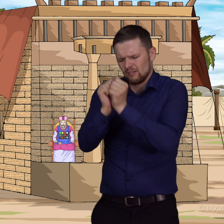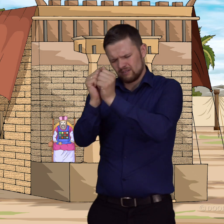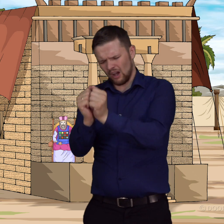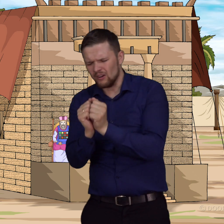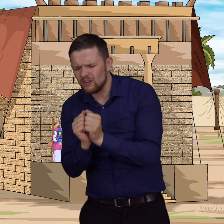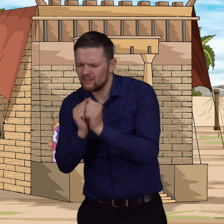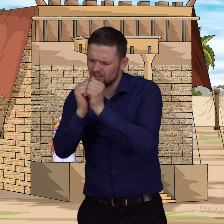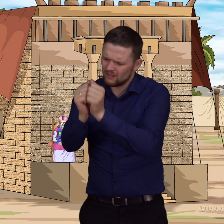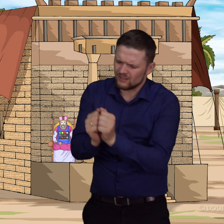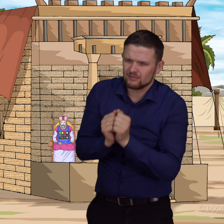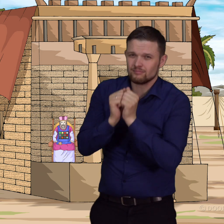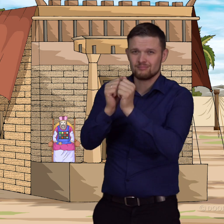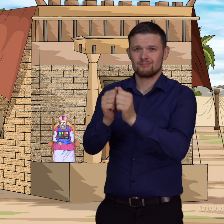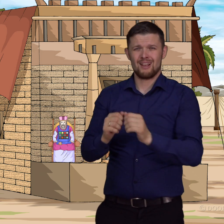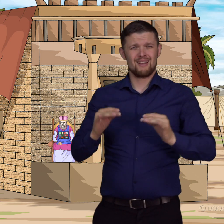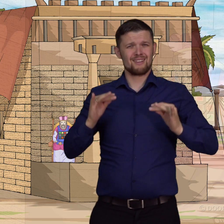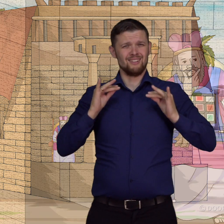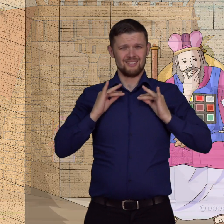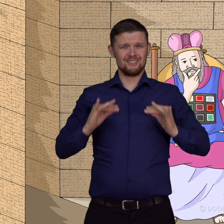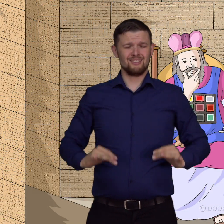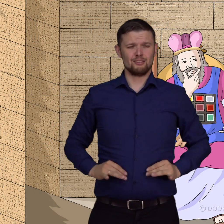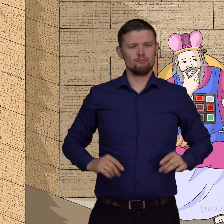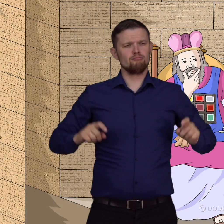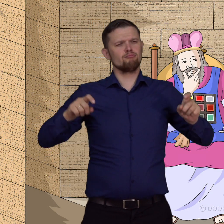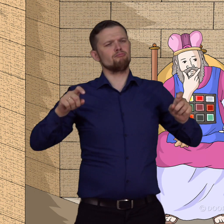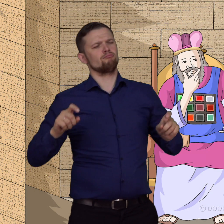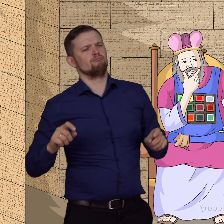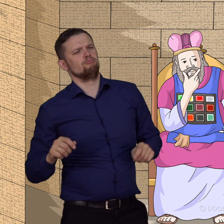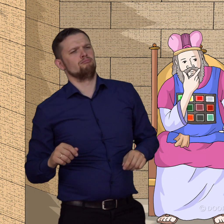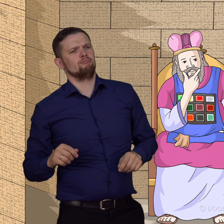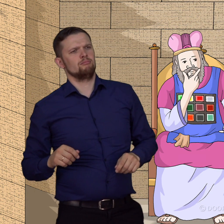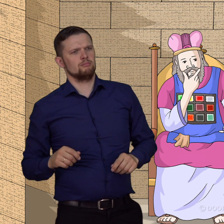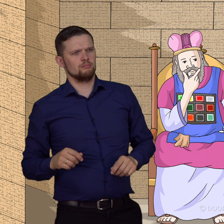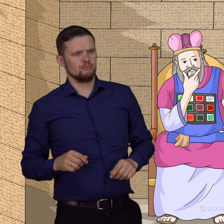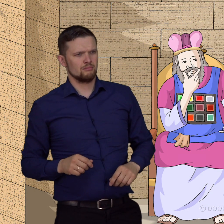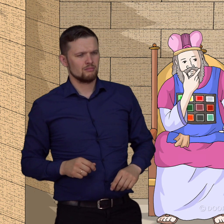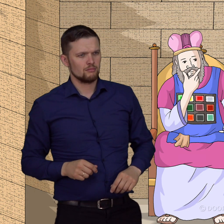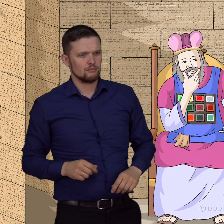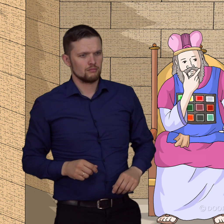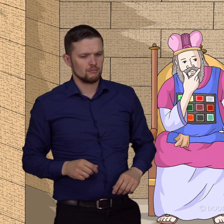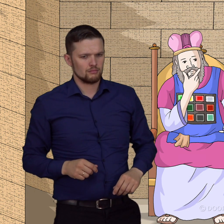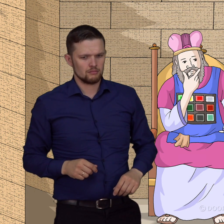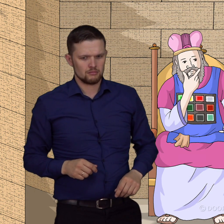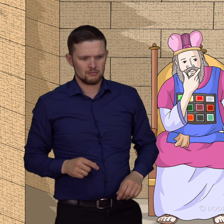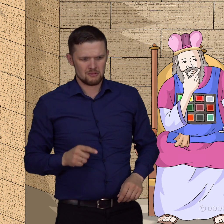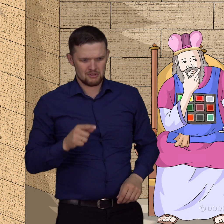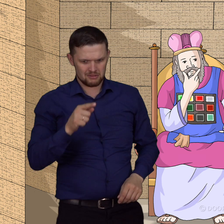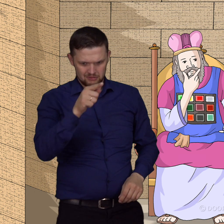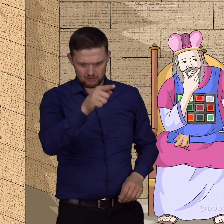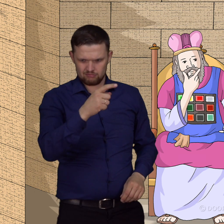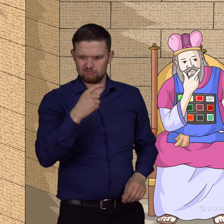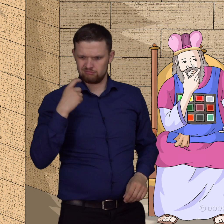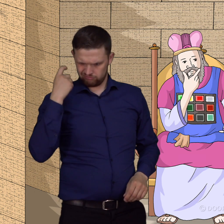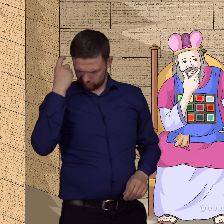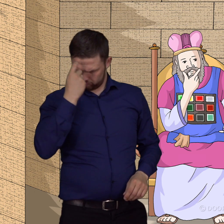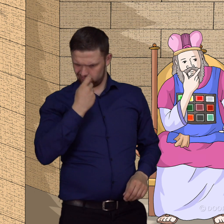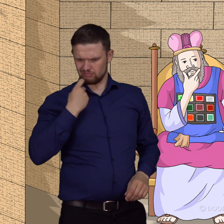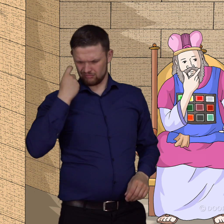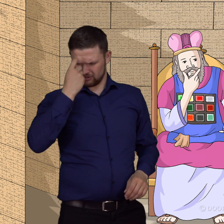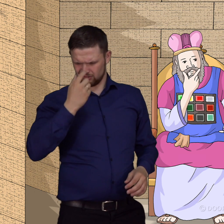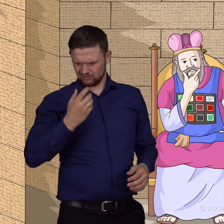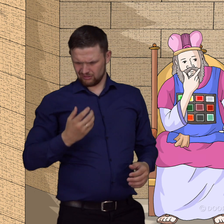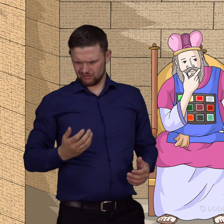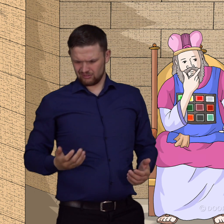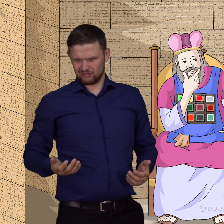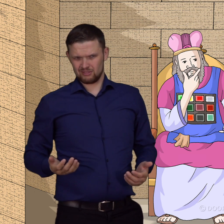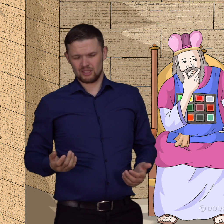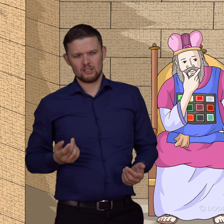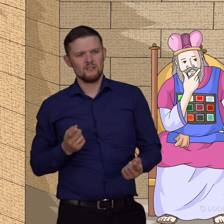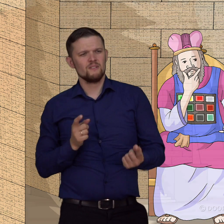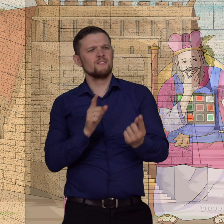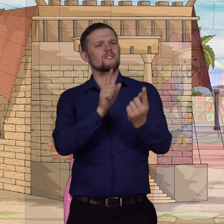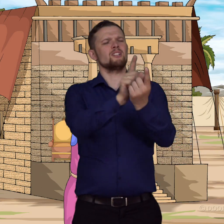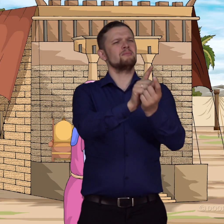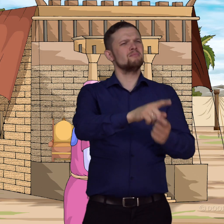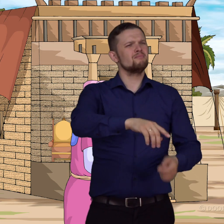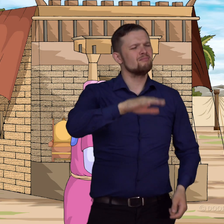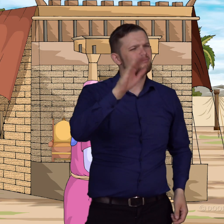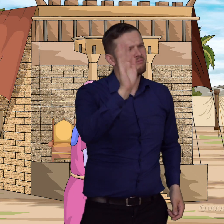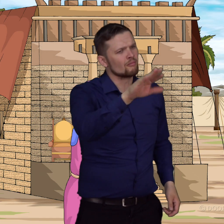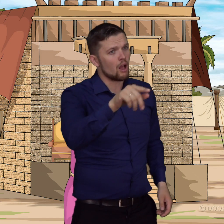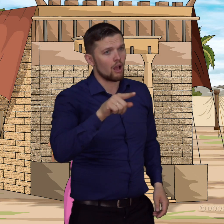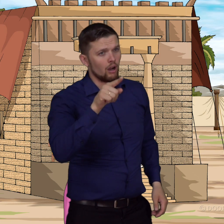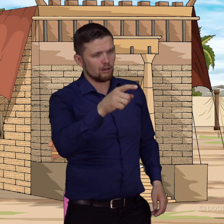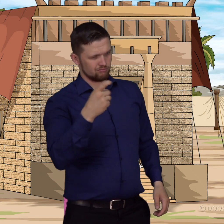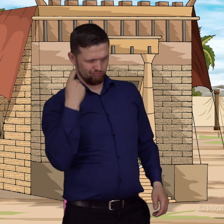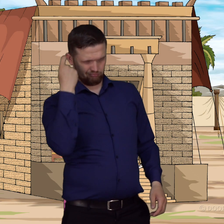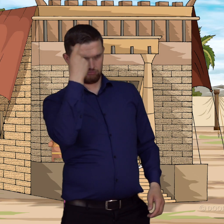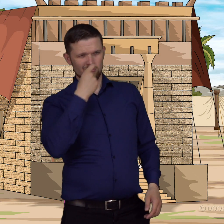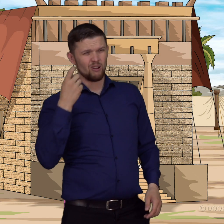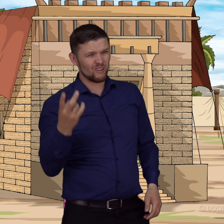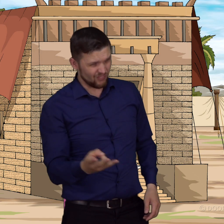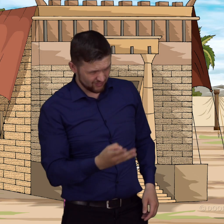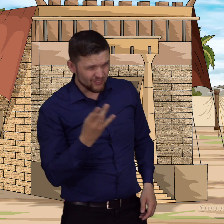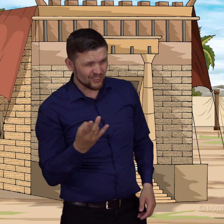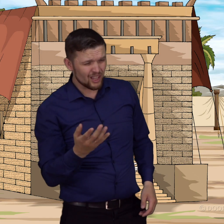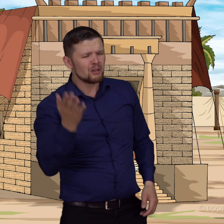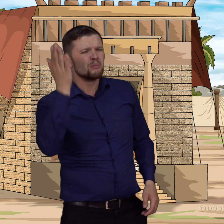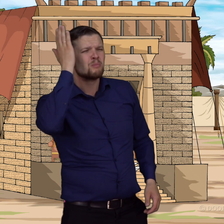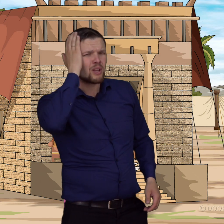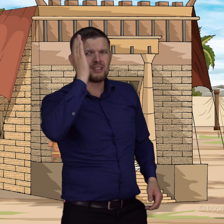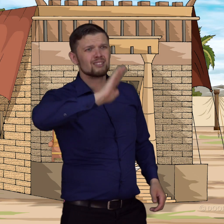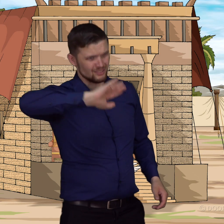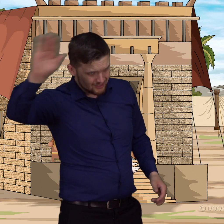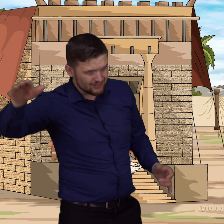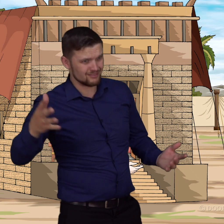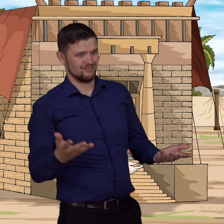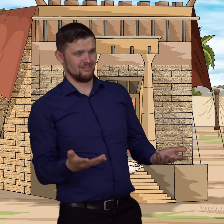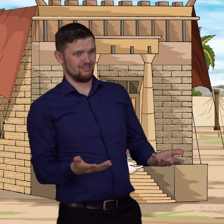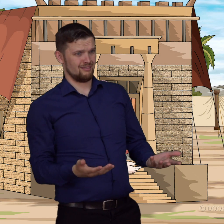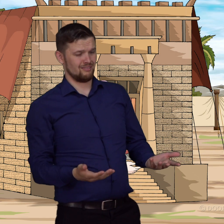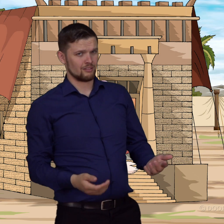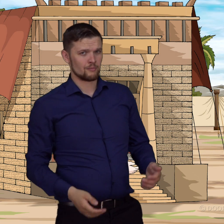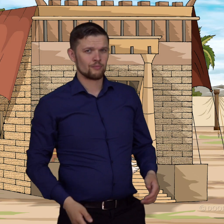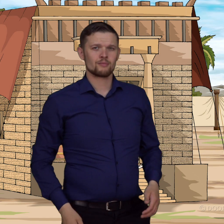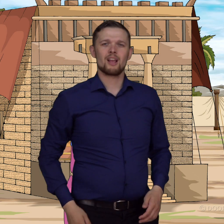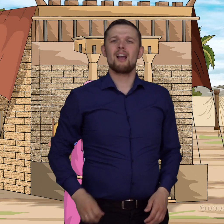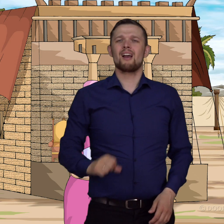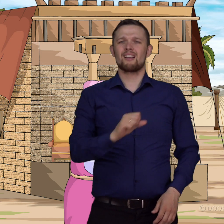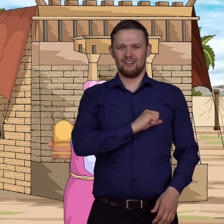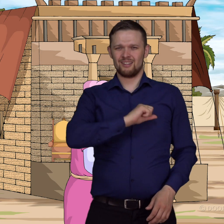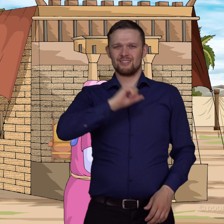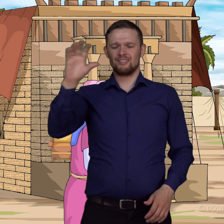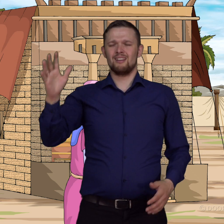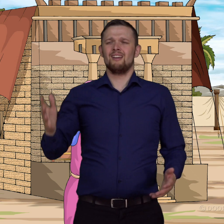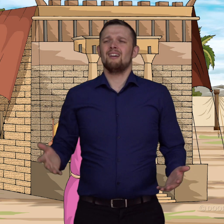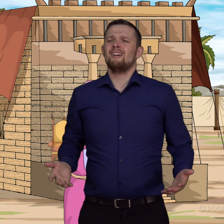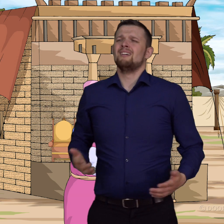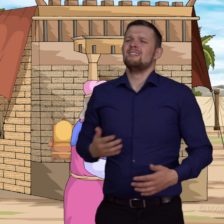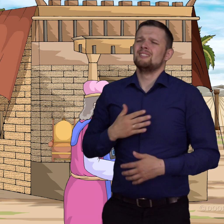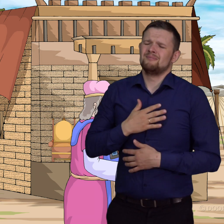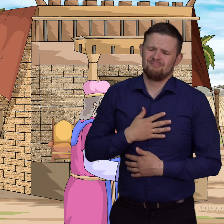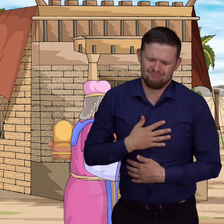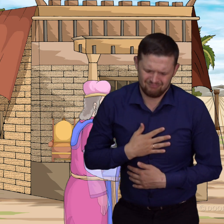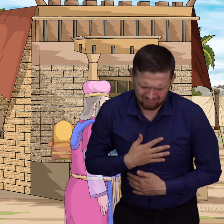As Hannah kept on praying before the LORD, Eli watched her mouth. Hannah was praying in her heart, and though her lips were moving, her voice could not be heard.